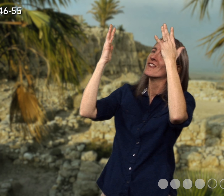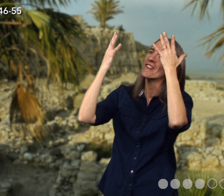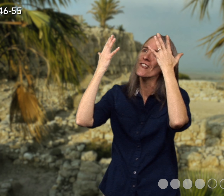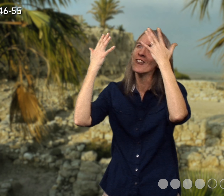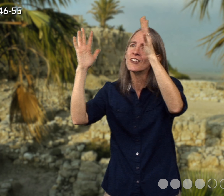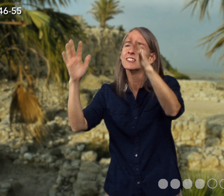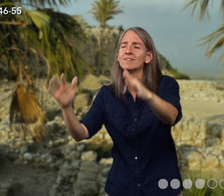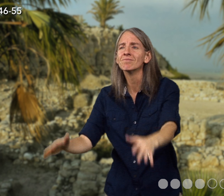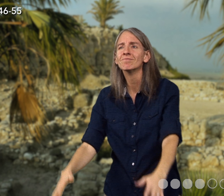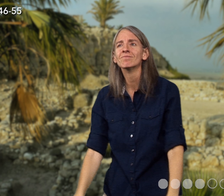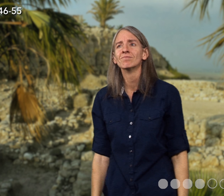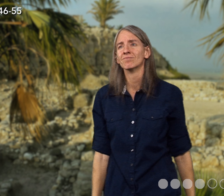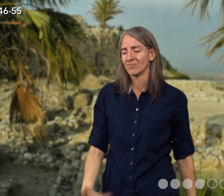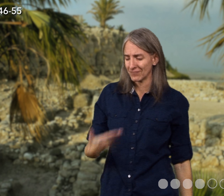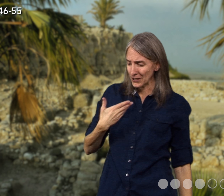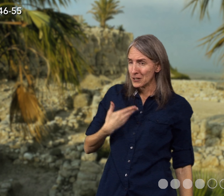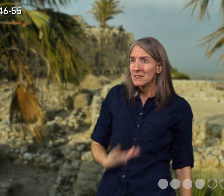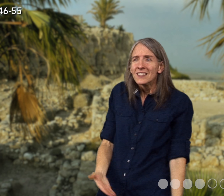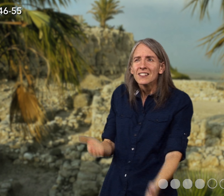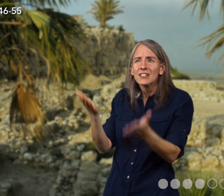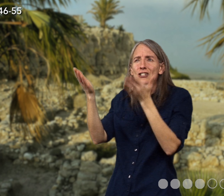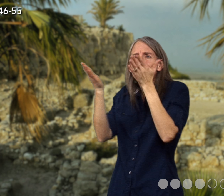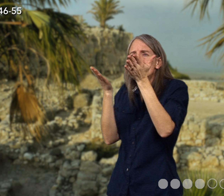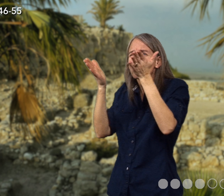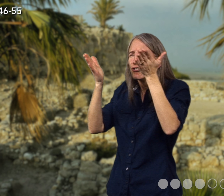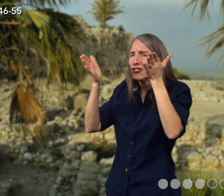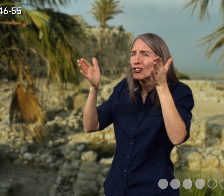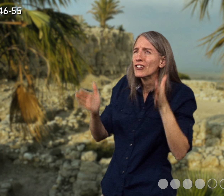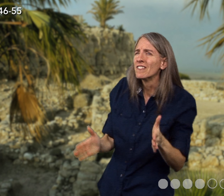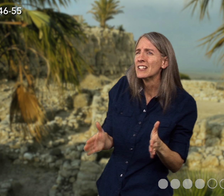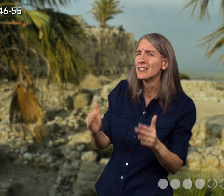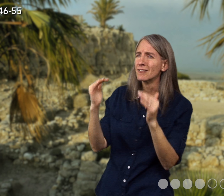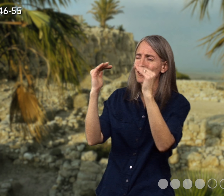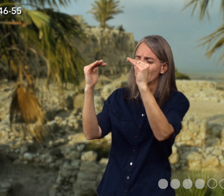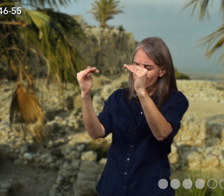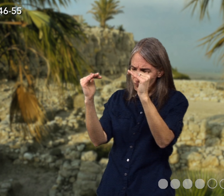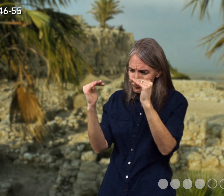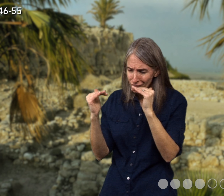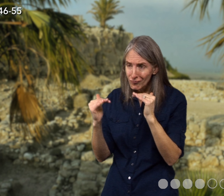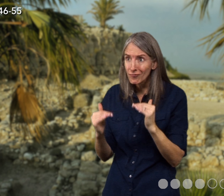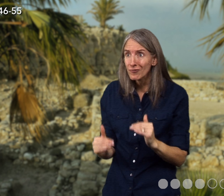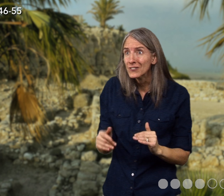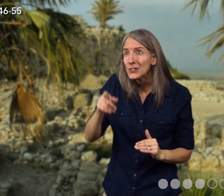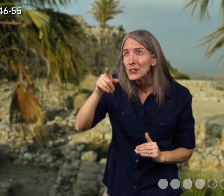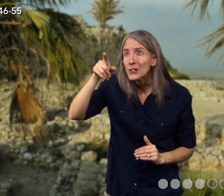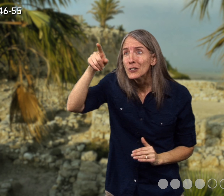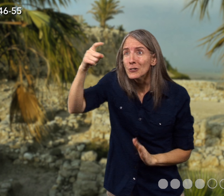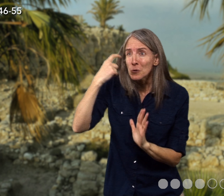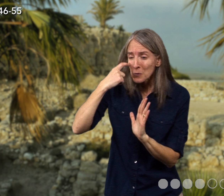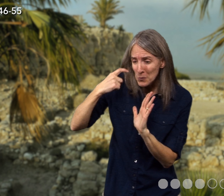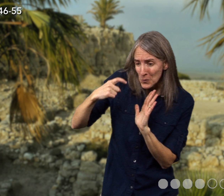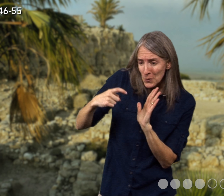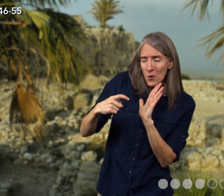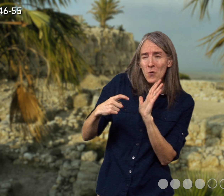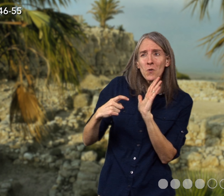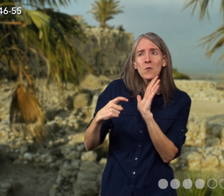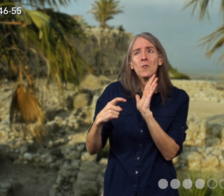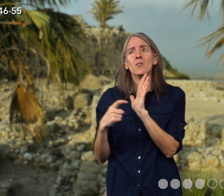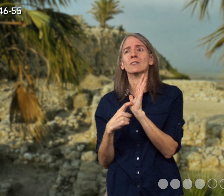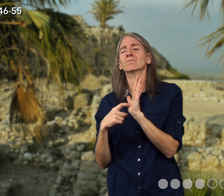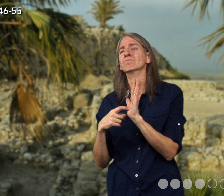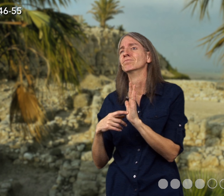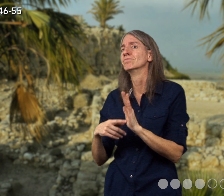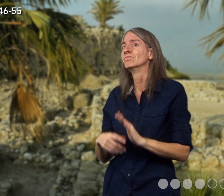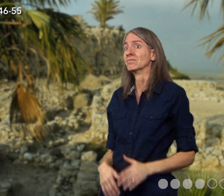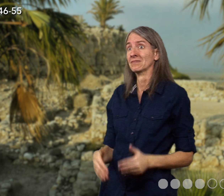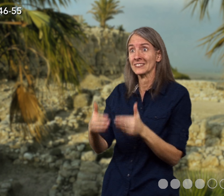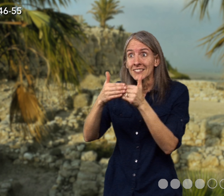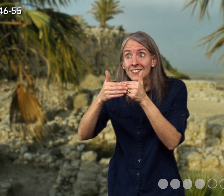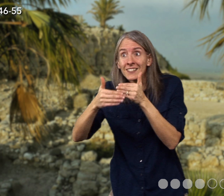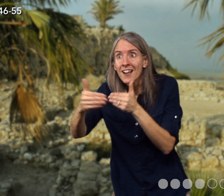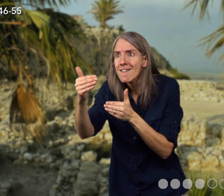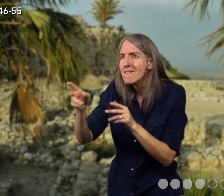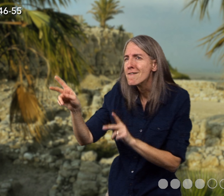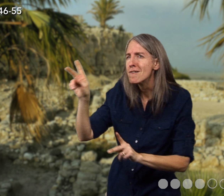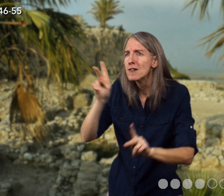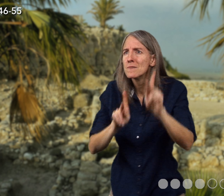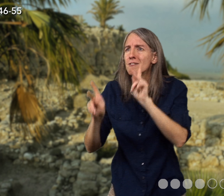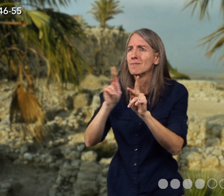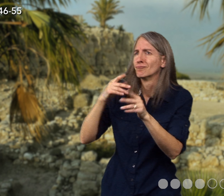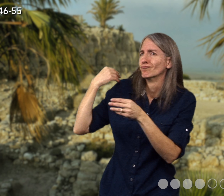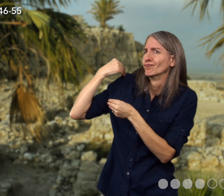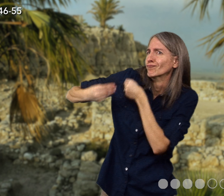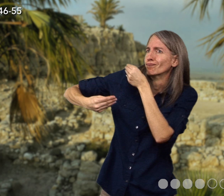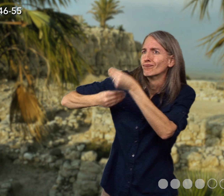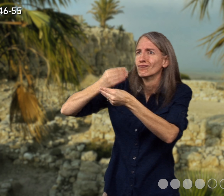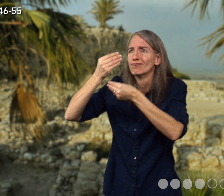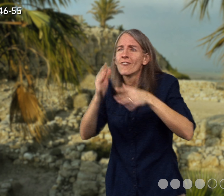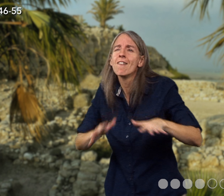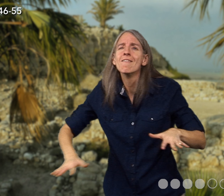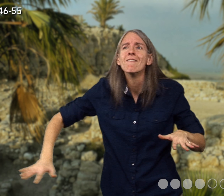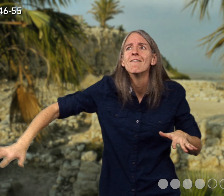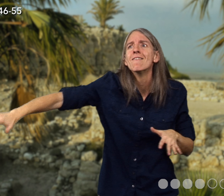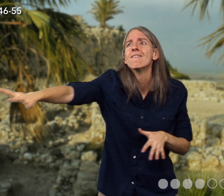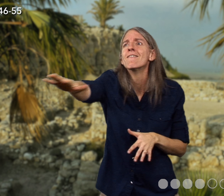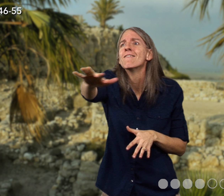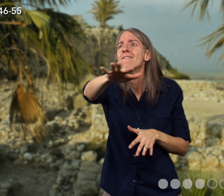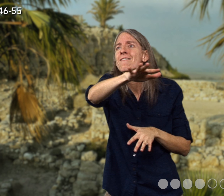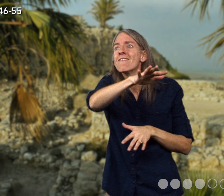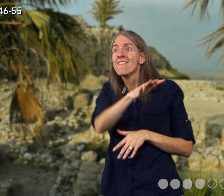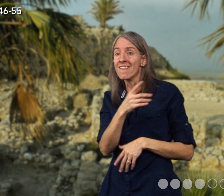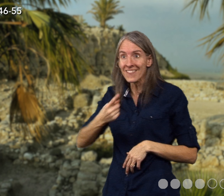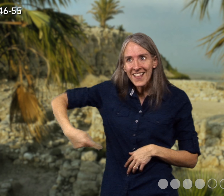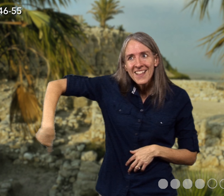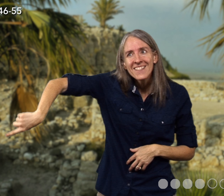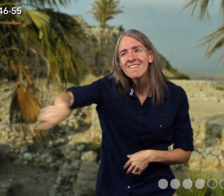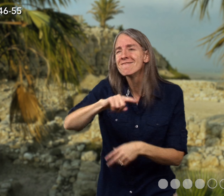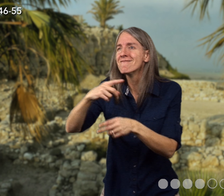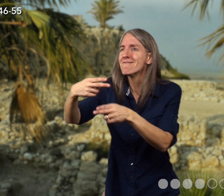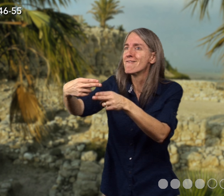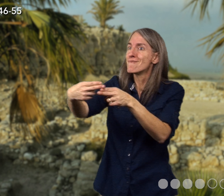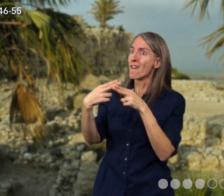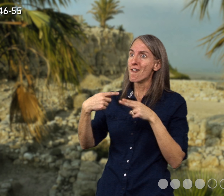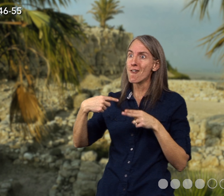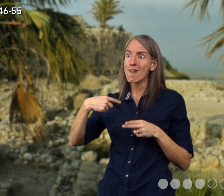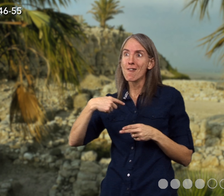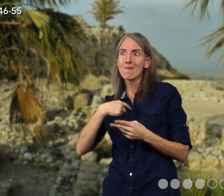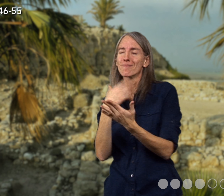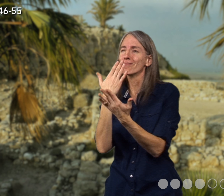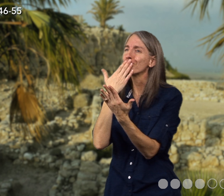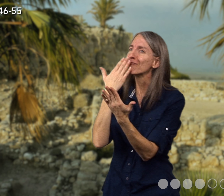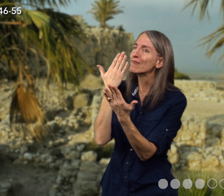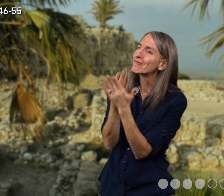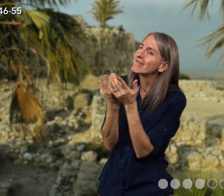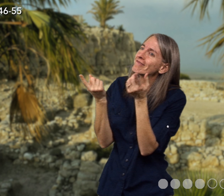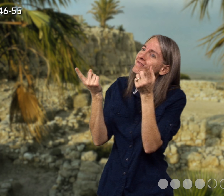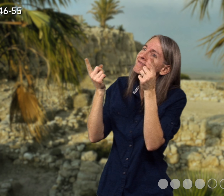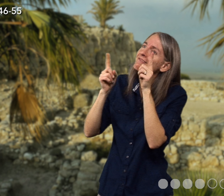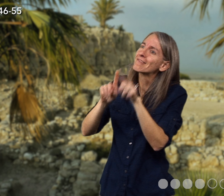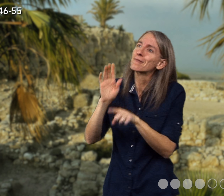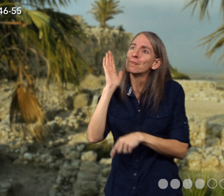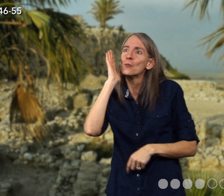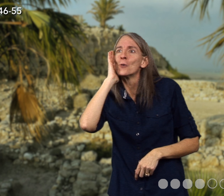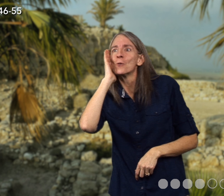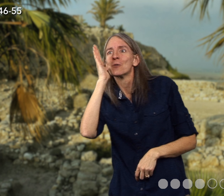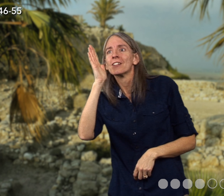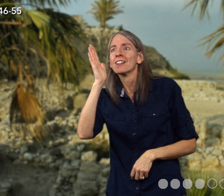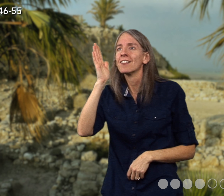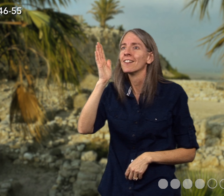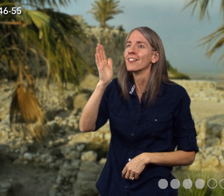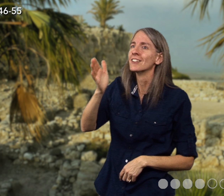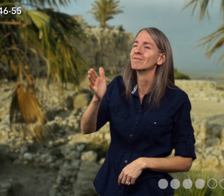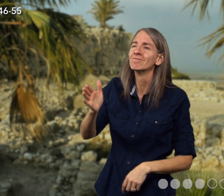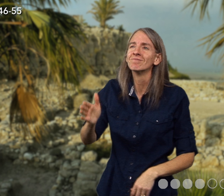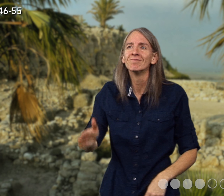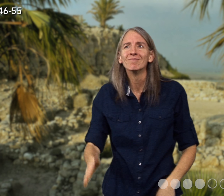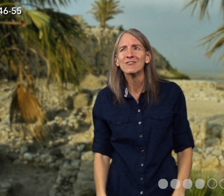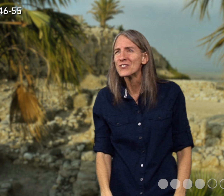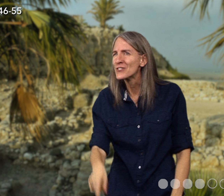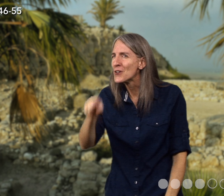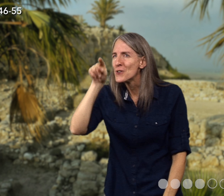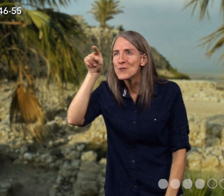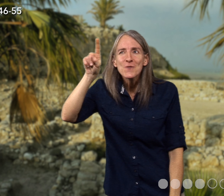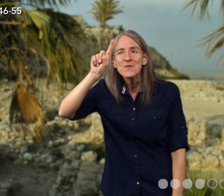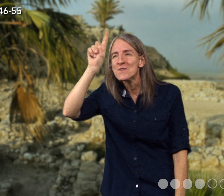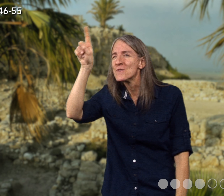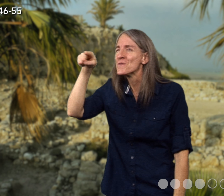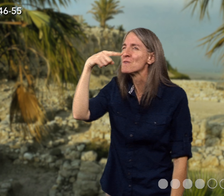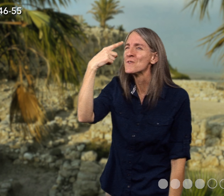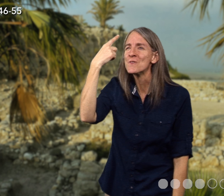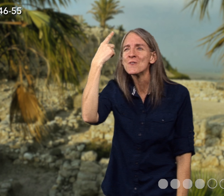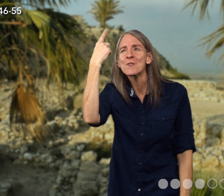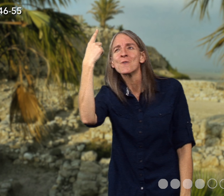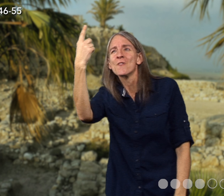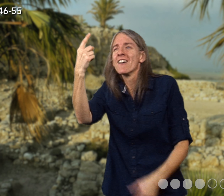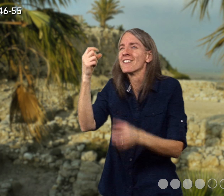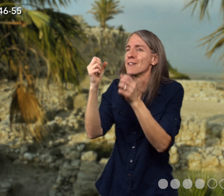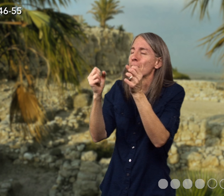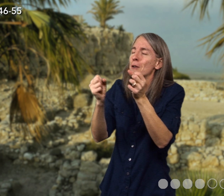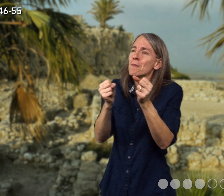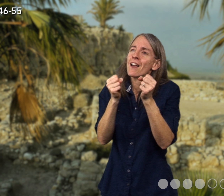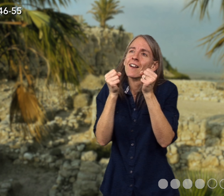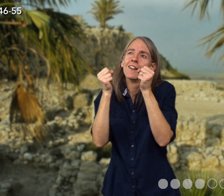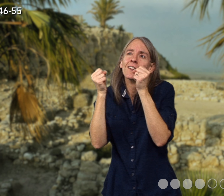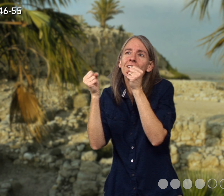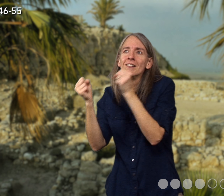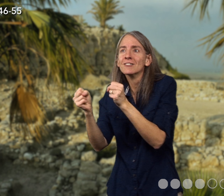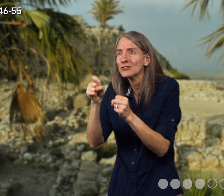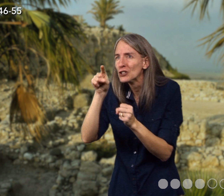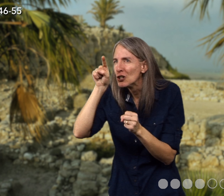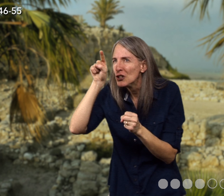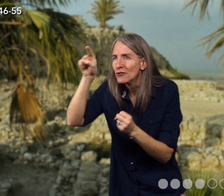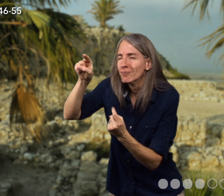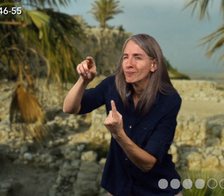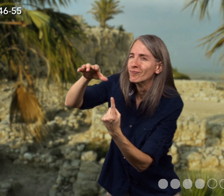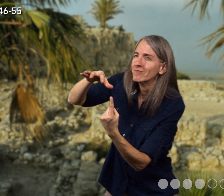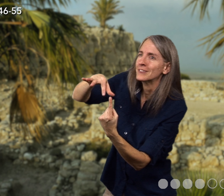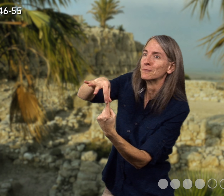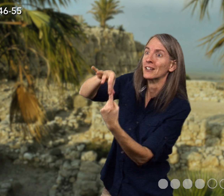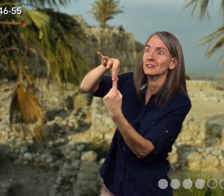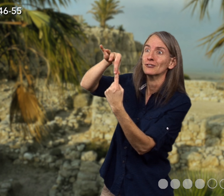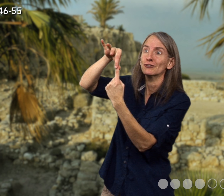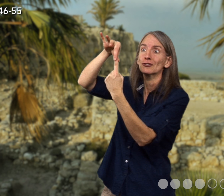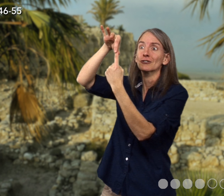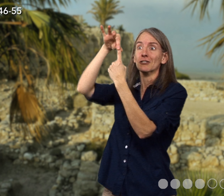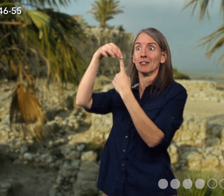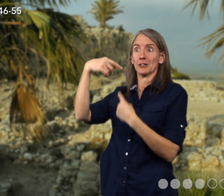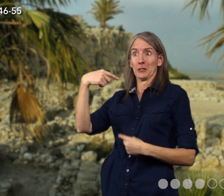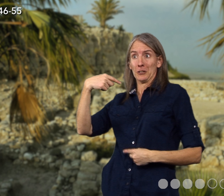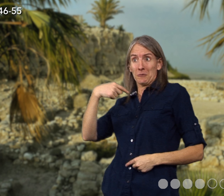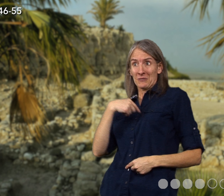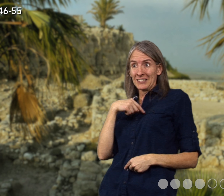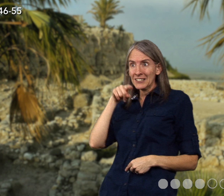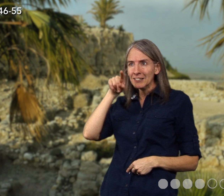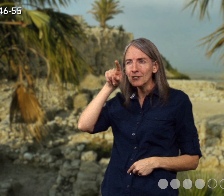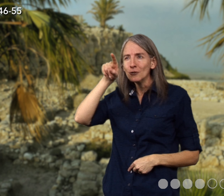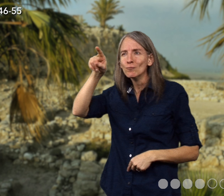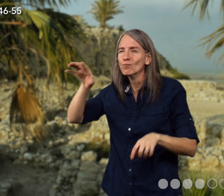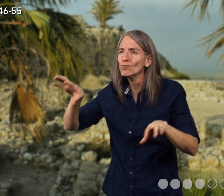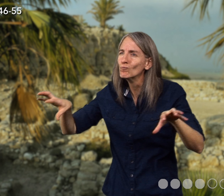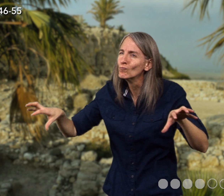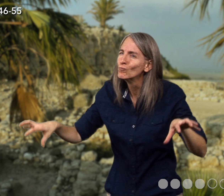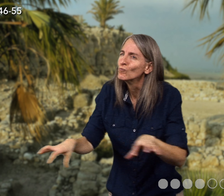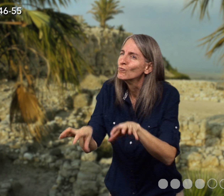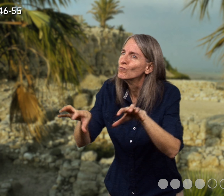His mercy extends to those who fear Him, from generation to generation. He has performed mighty deeds with His arm;